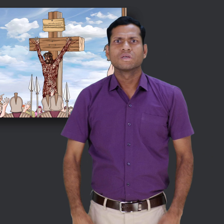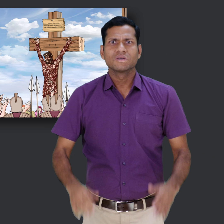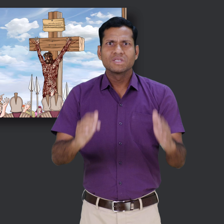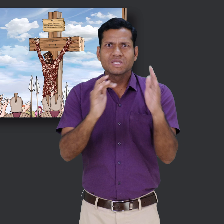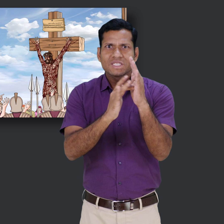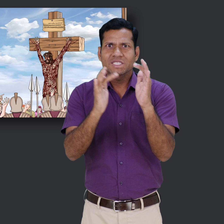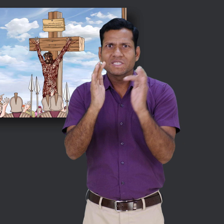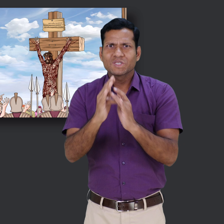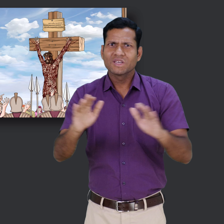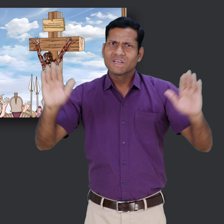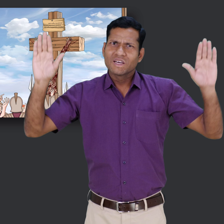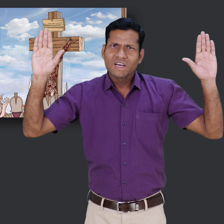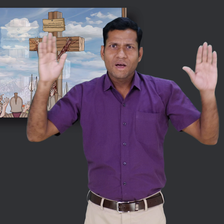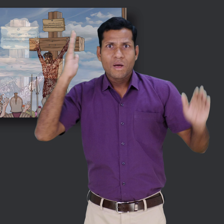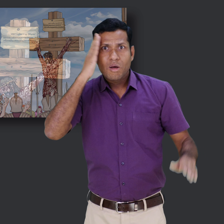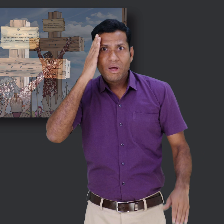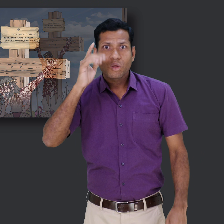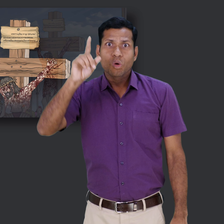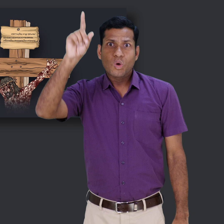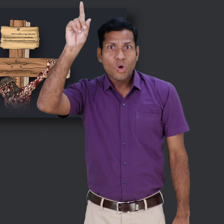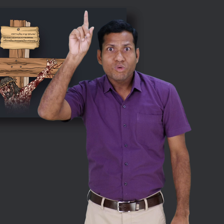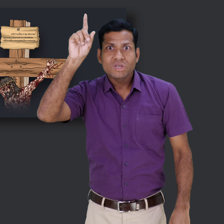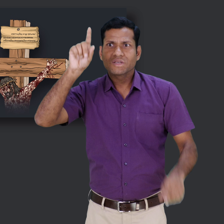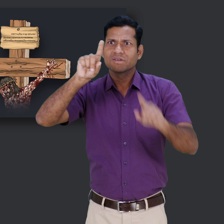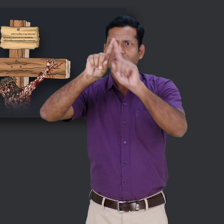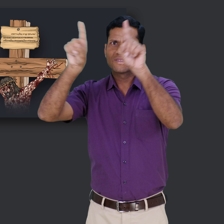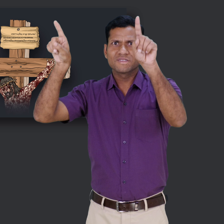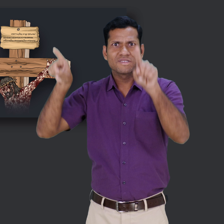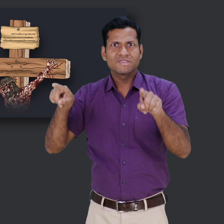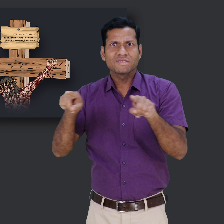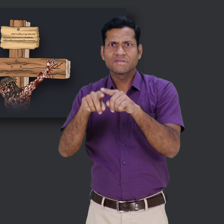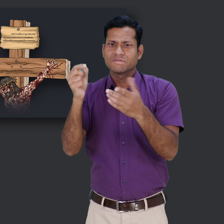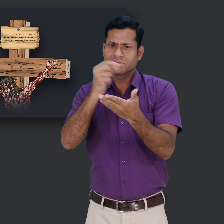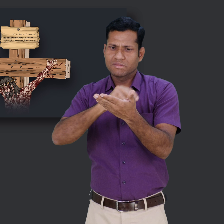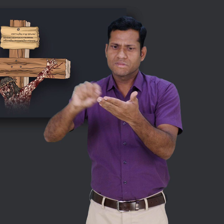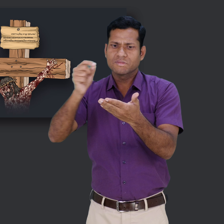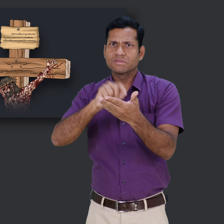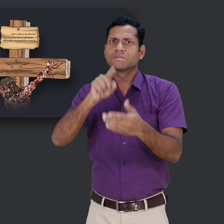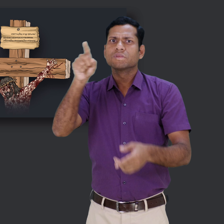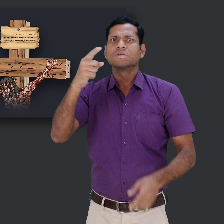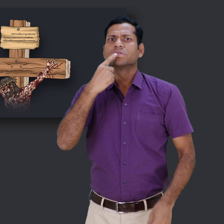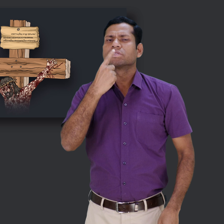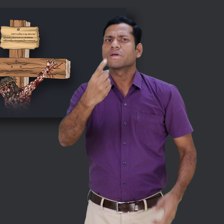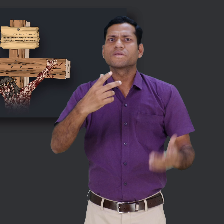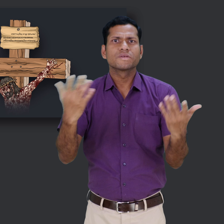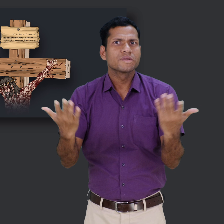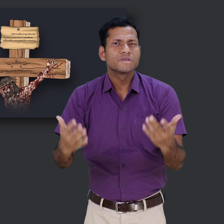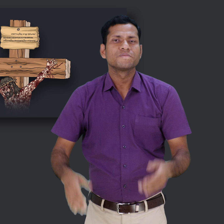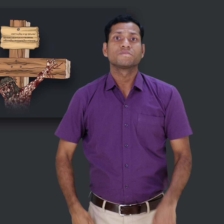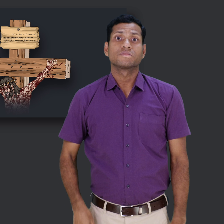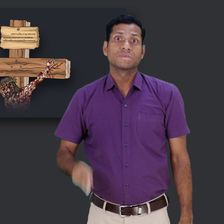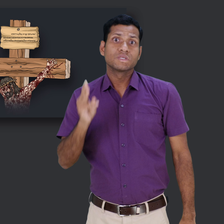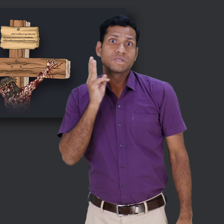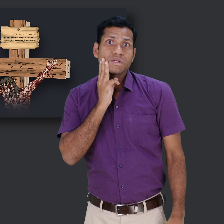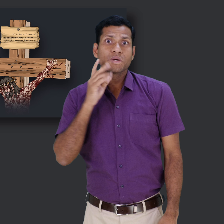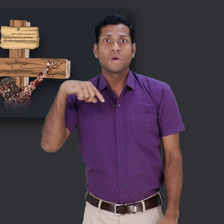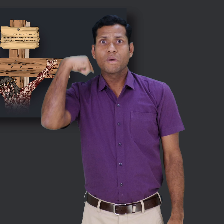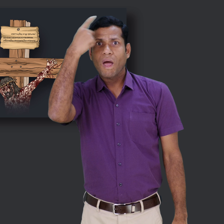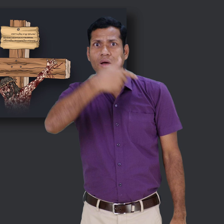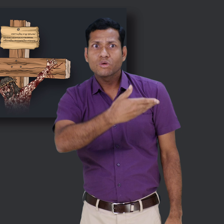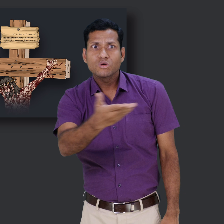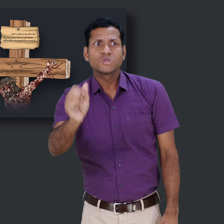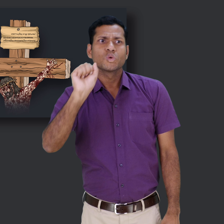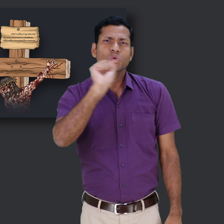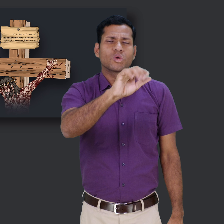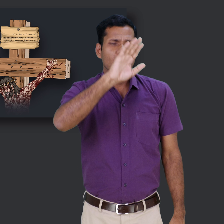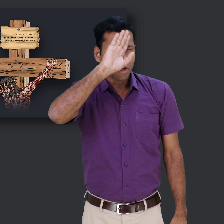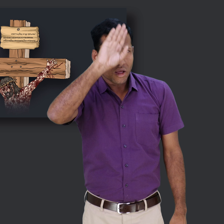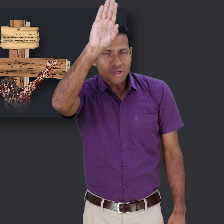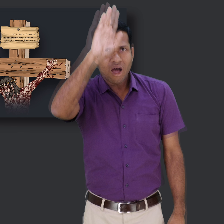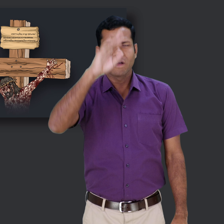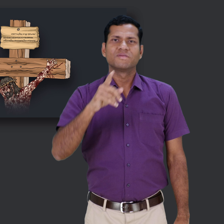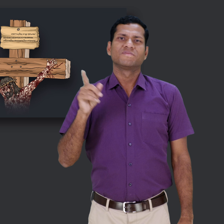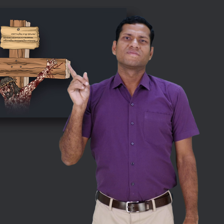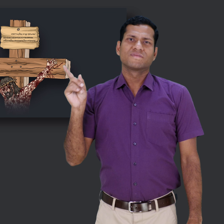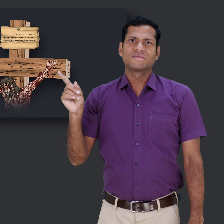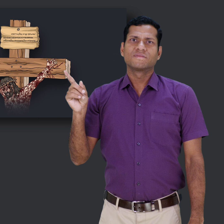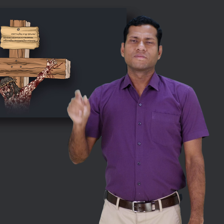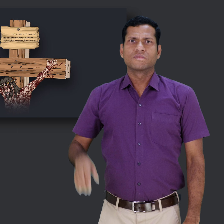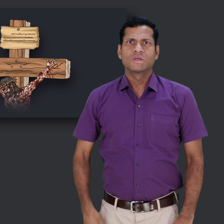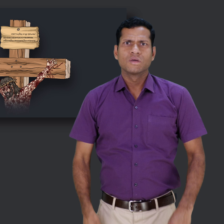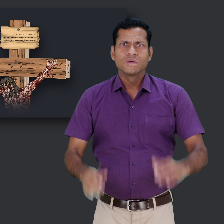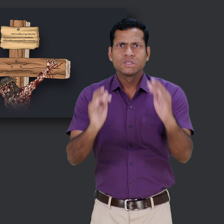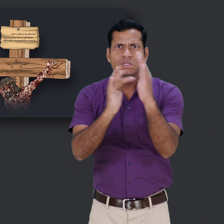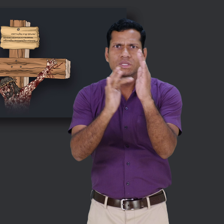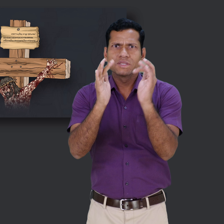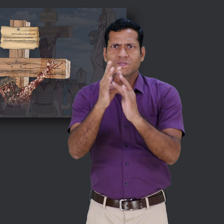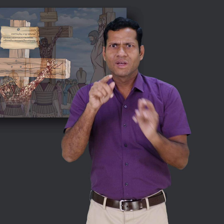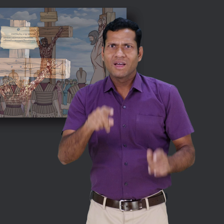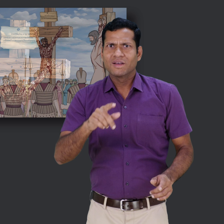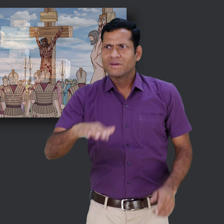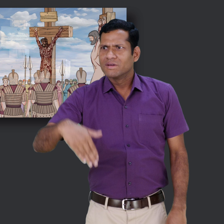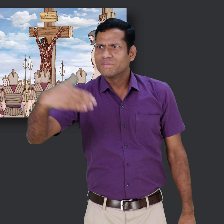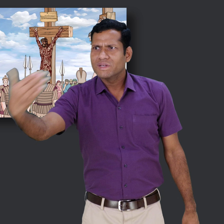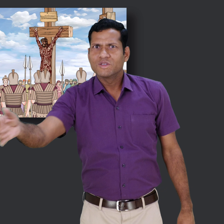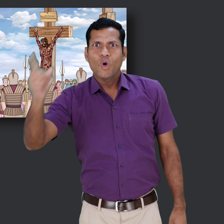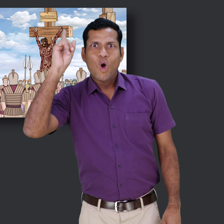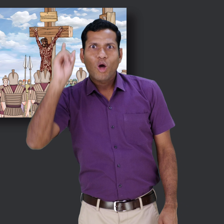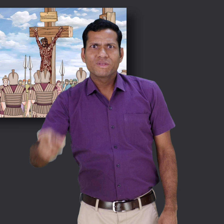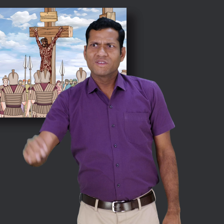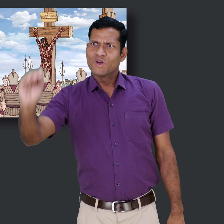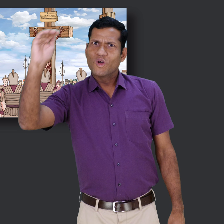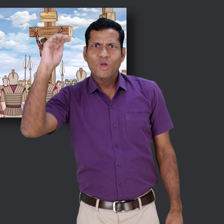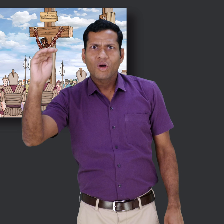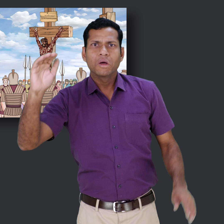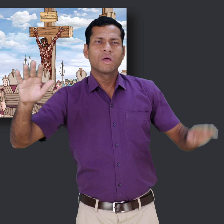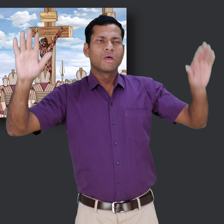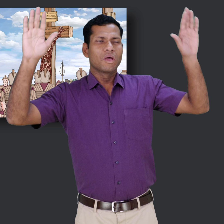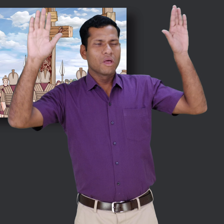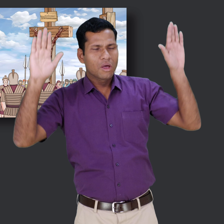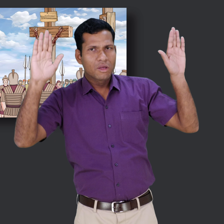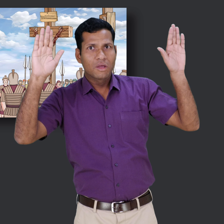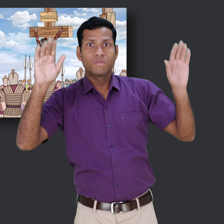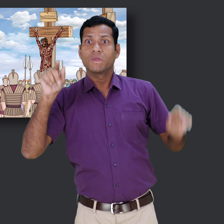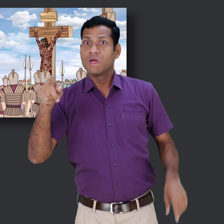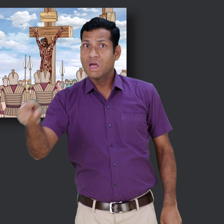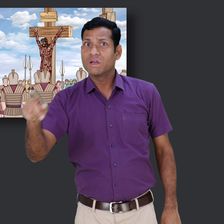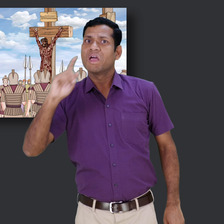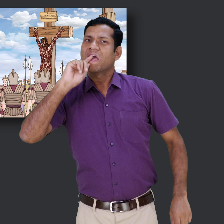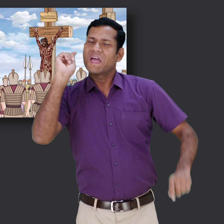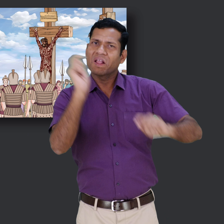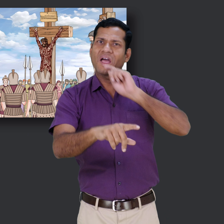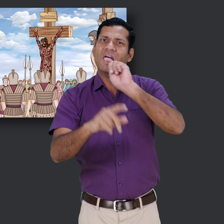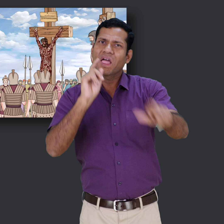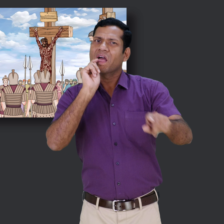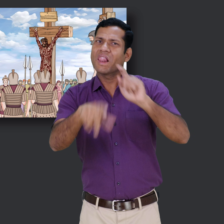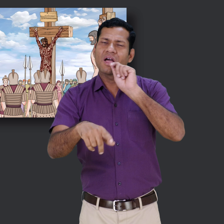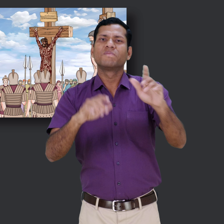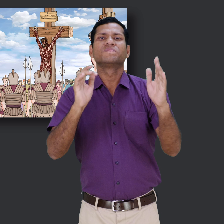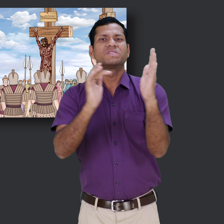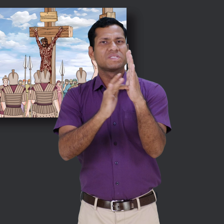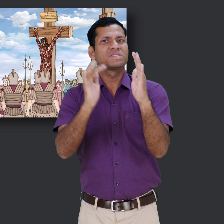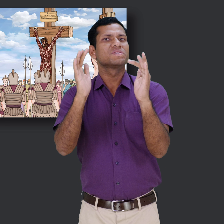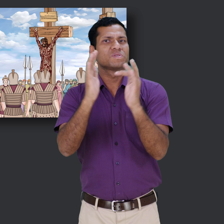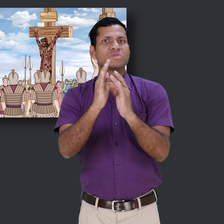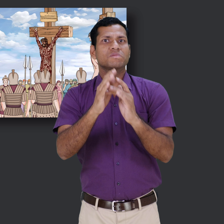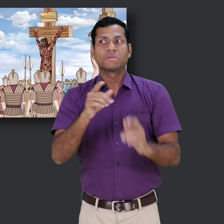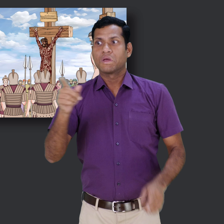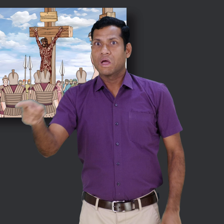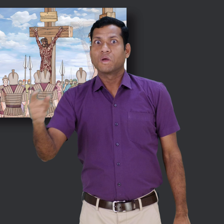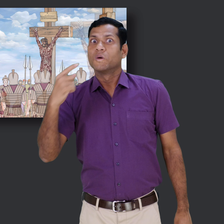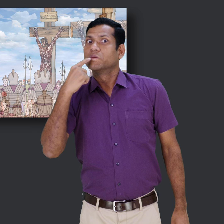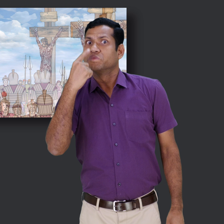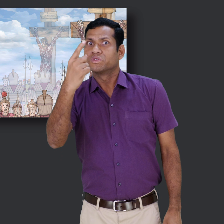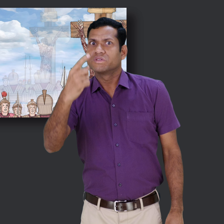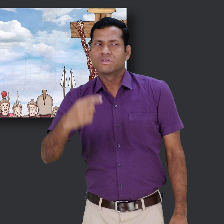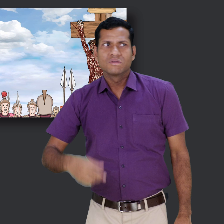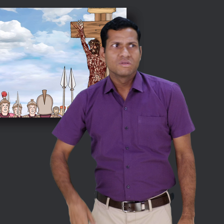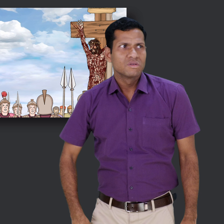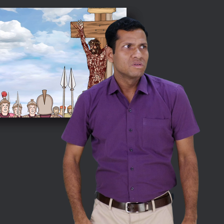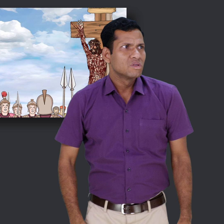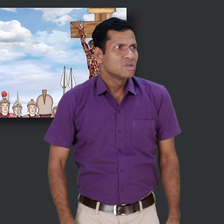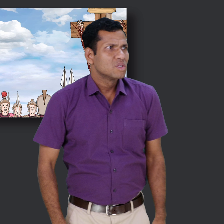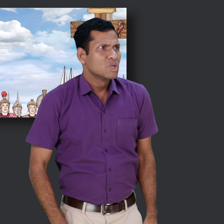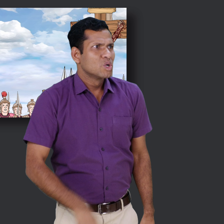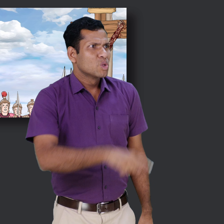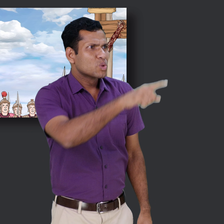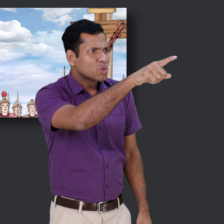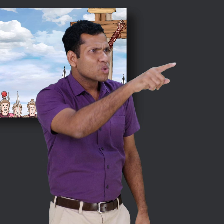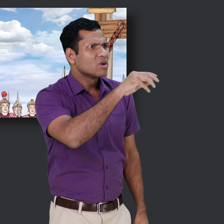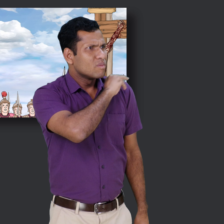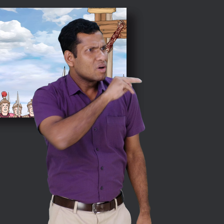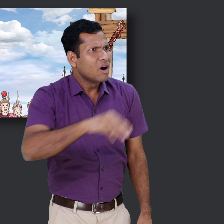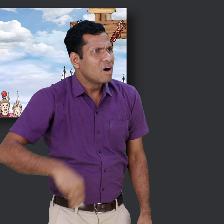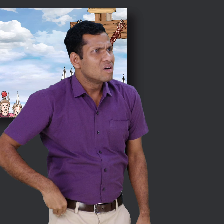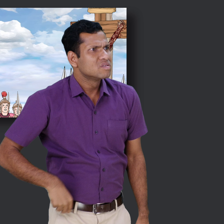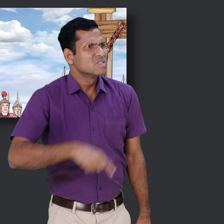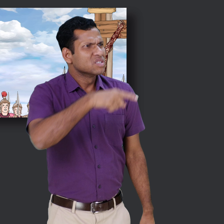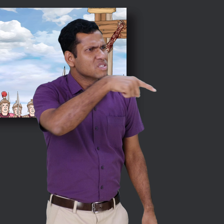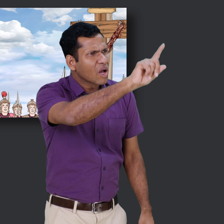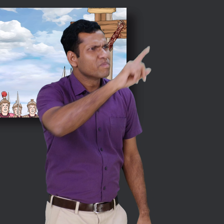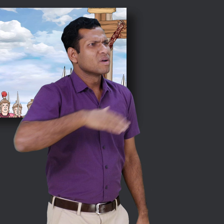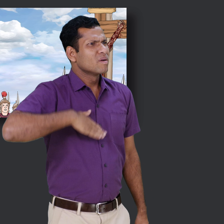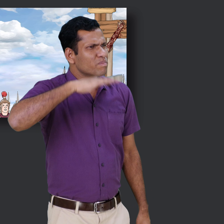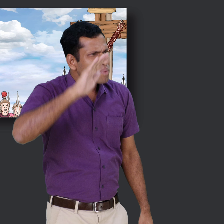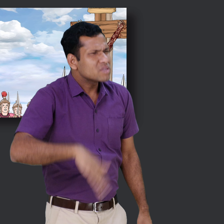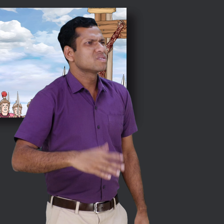Above Him was posted an inscription: THIS IS THE KING OF THE JEWS. One of the criminals who hung there heaped abuse on Him. “Are You not the Christ?”